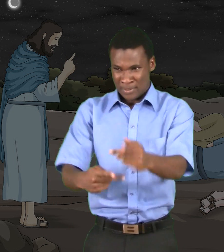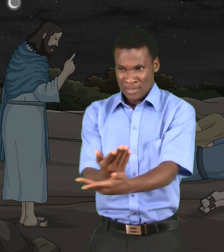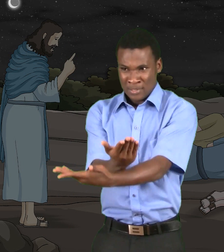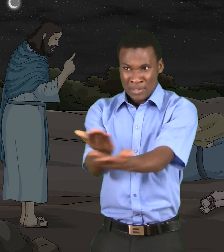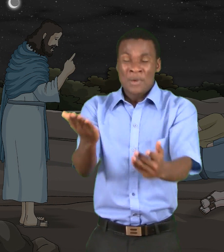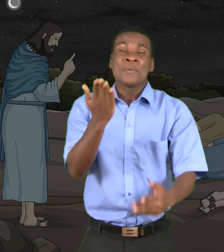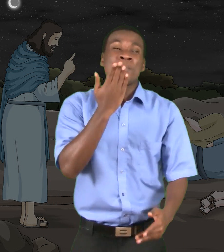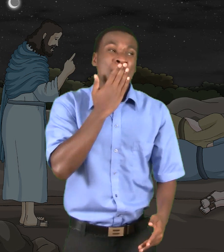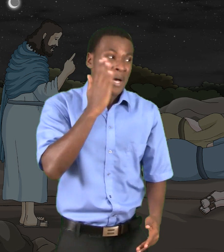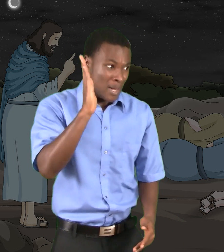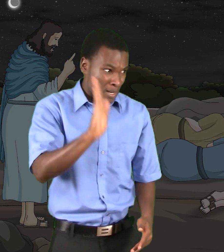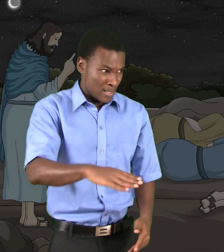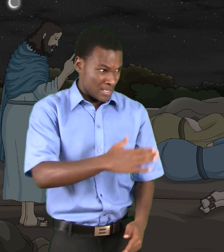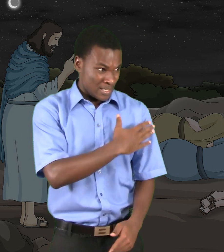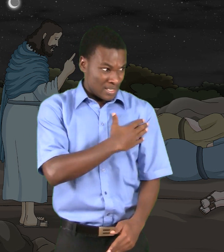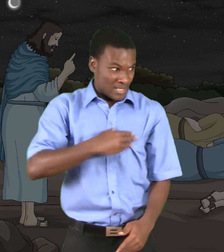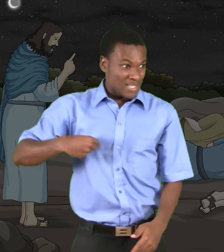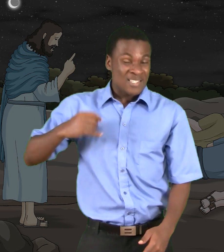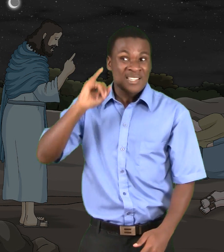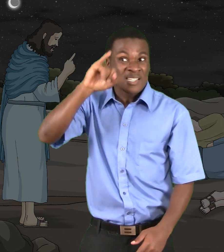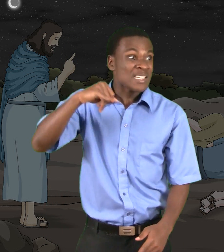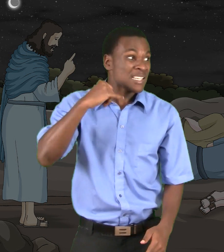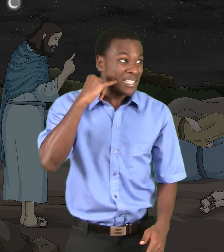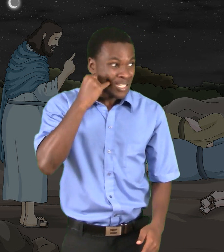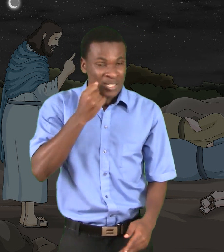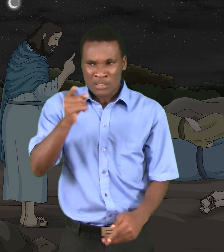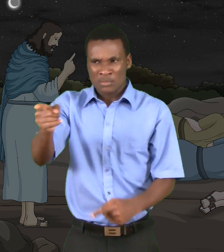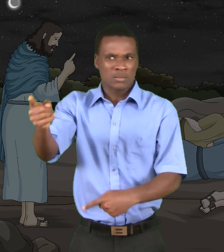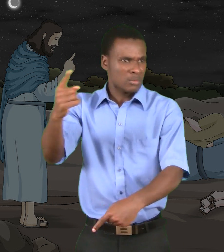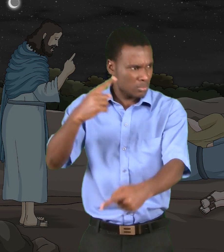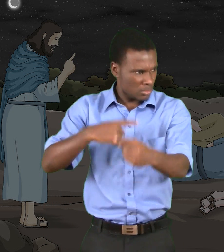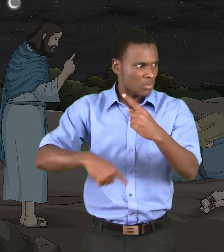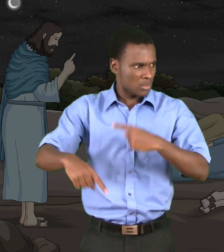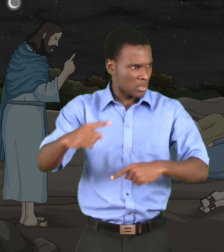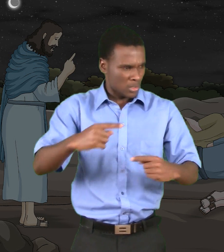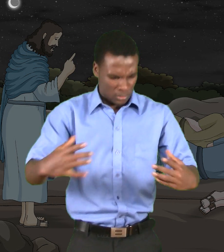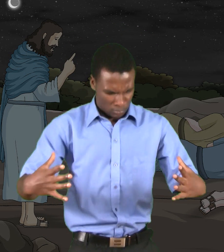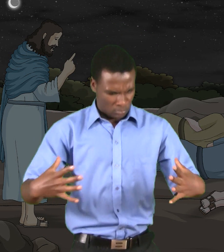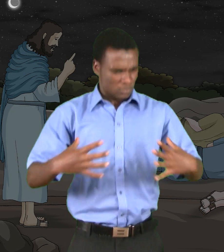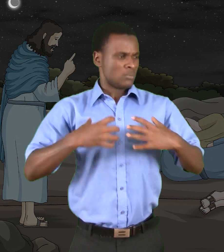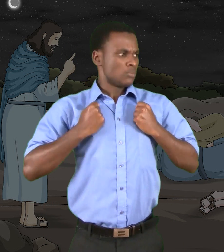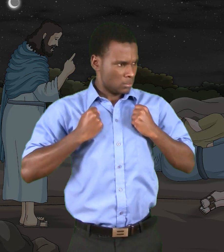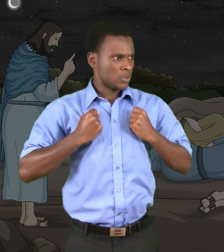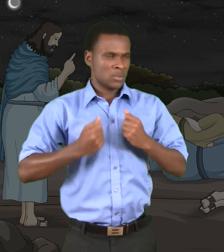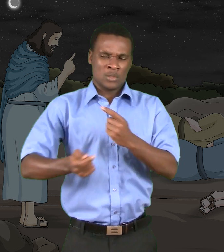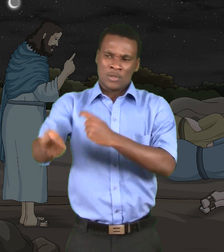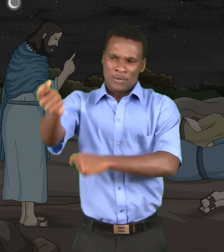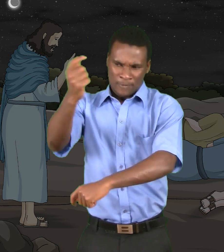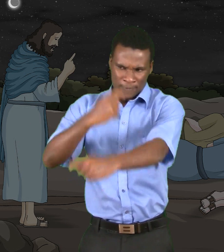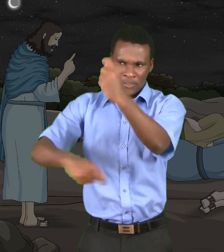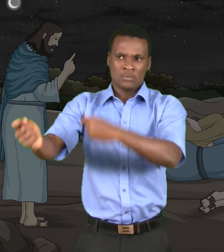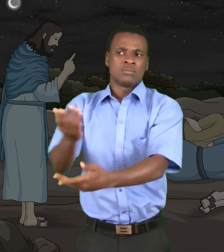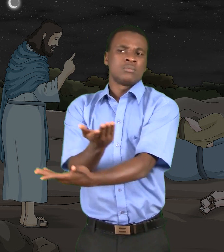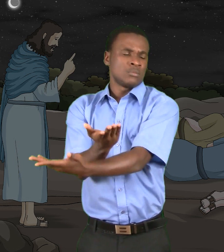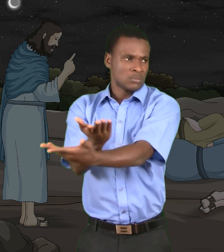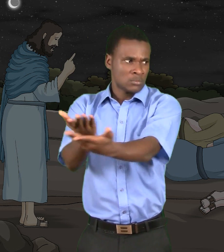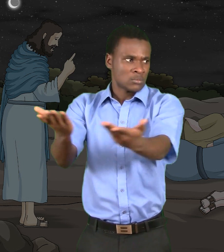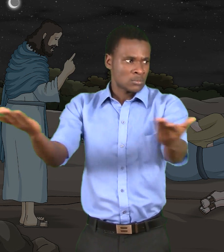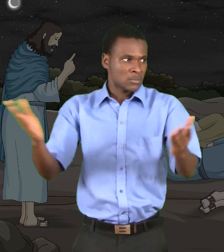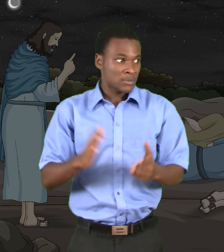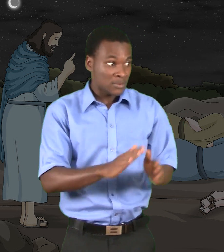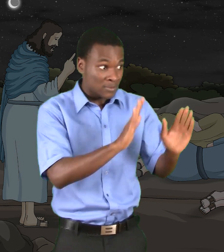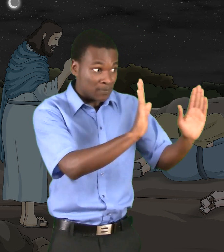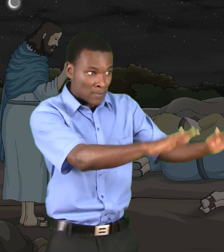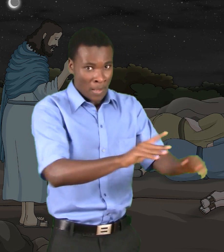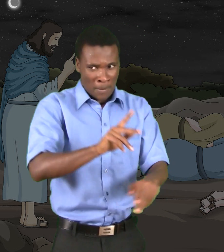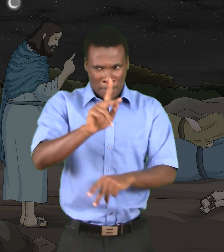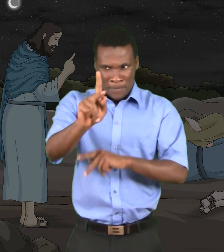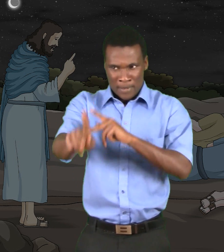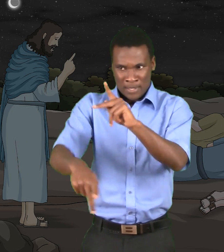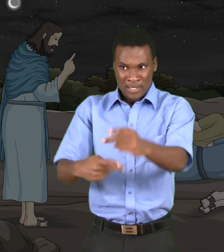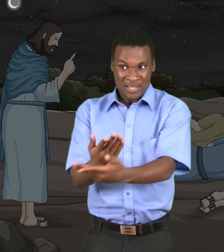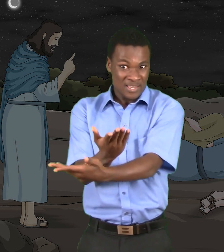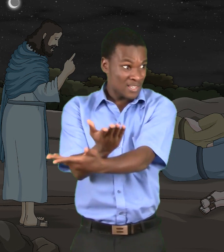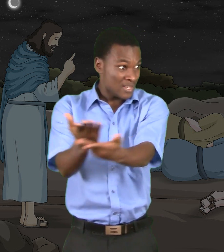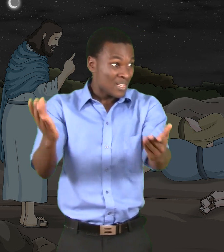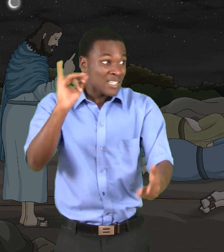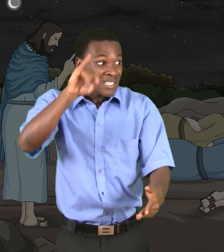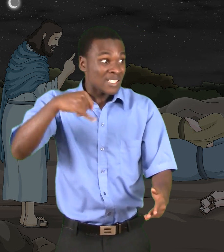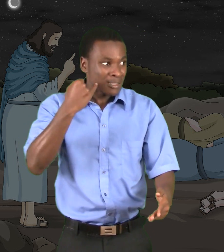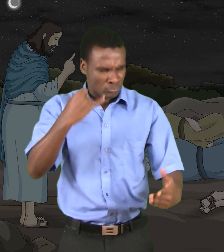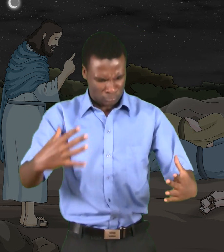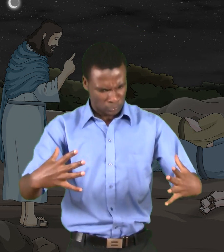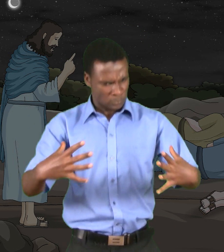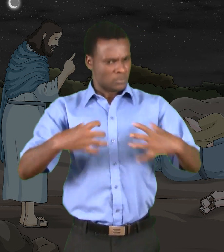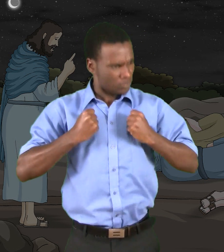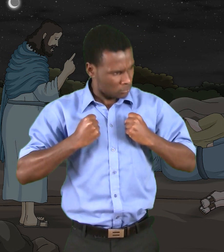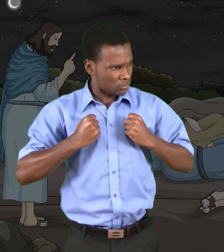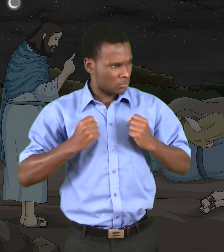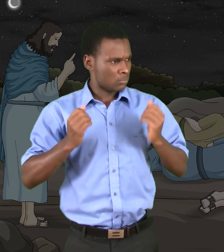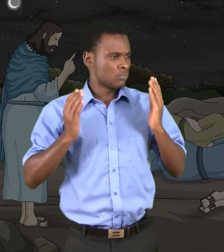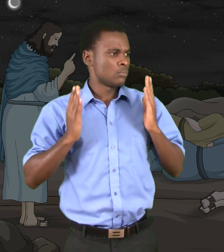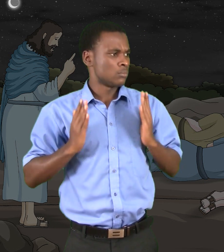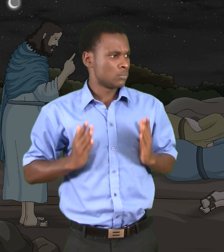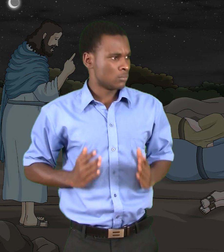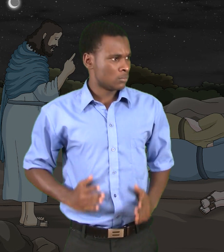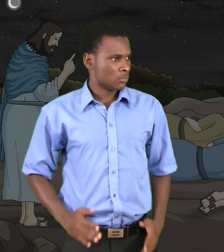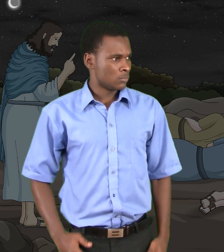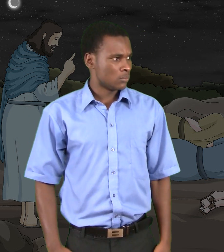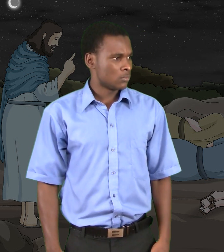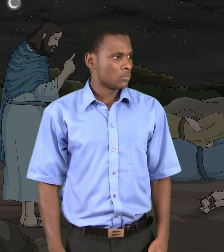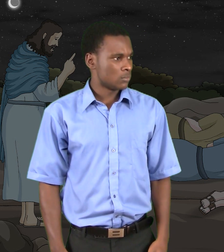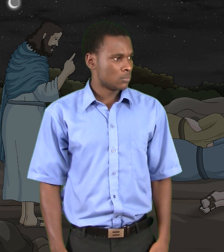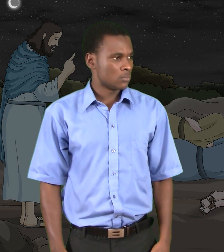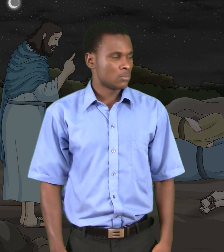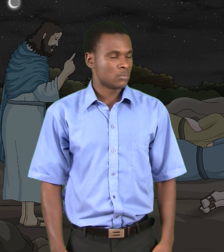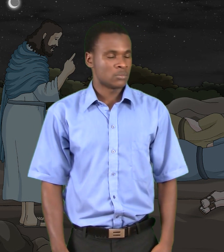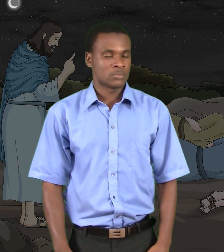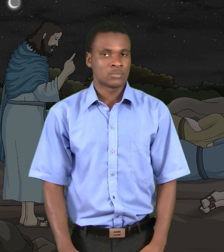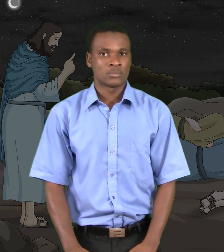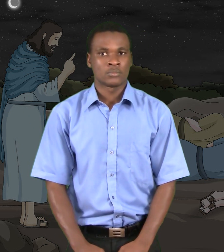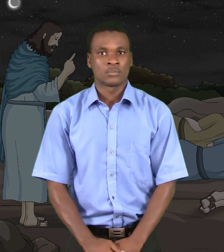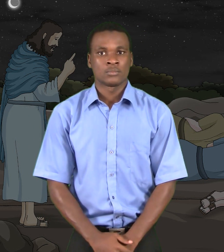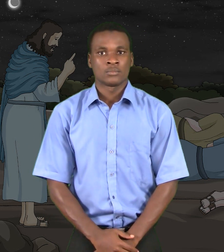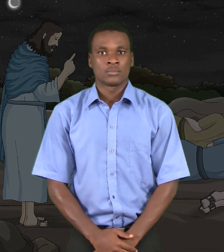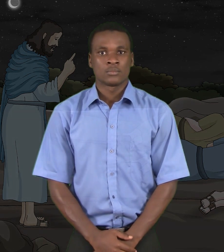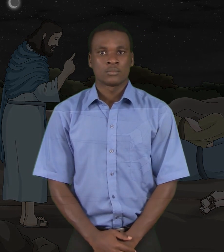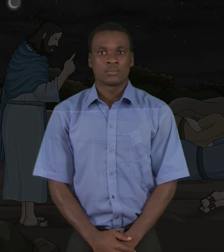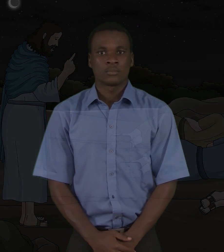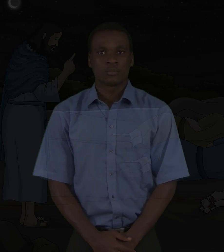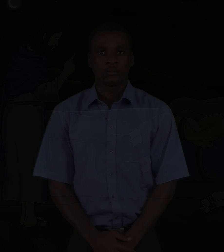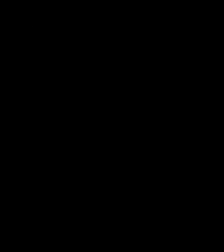And in His anguish, He prayed more earnestly, and His sweat became like drops of blood falling to the ground.